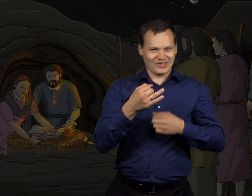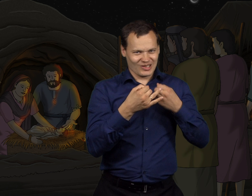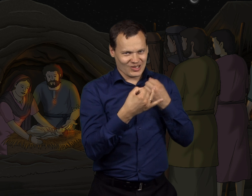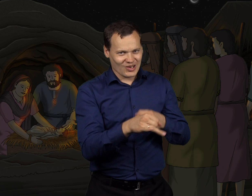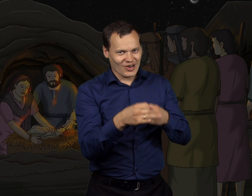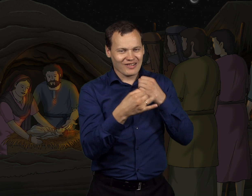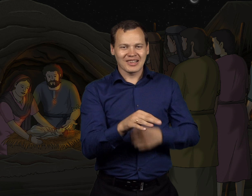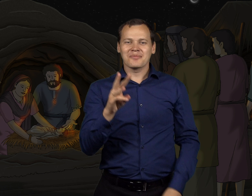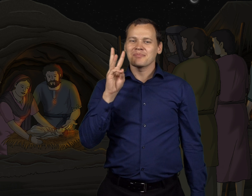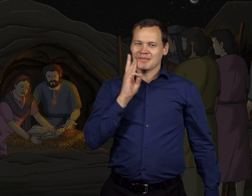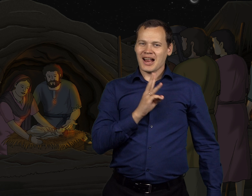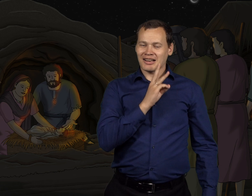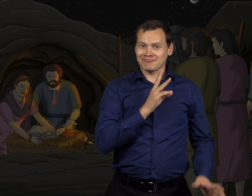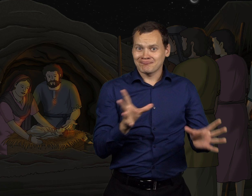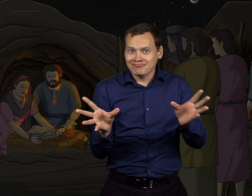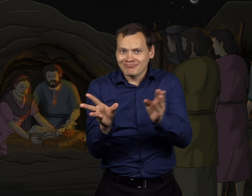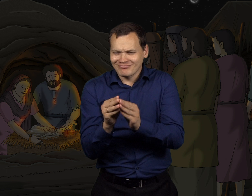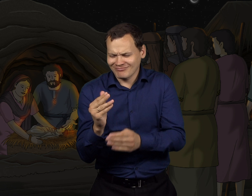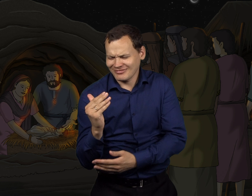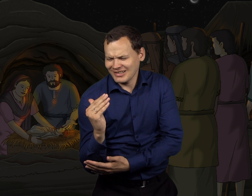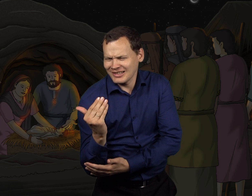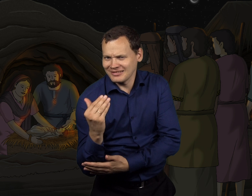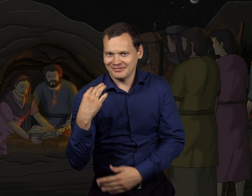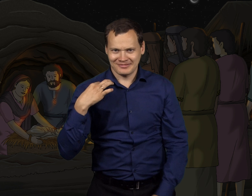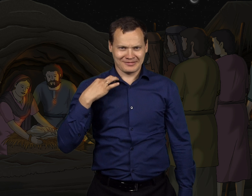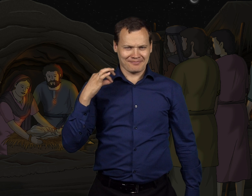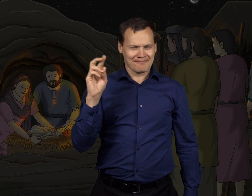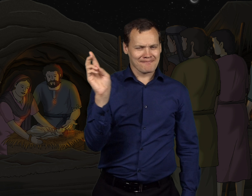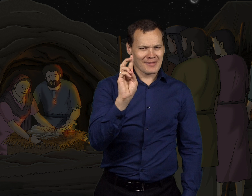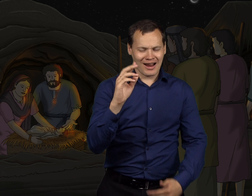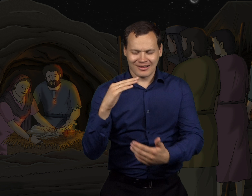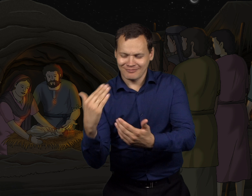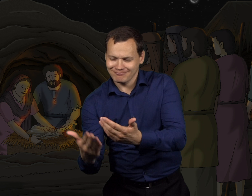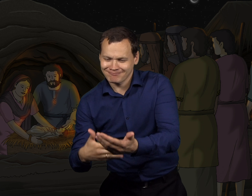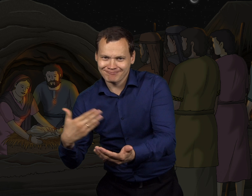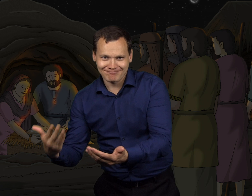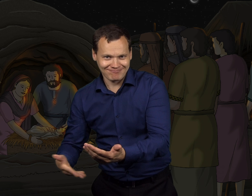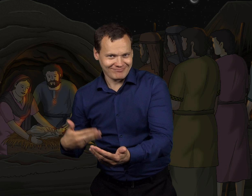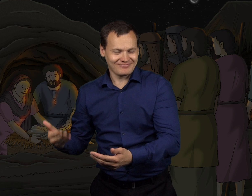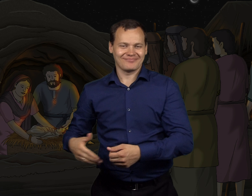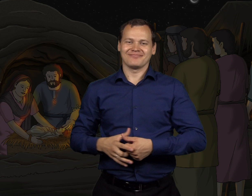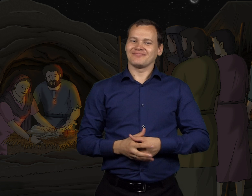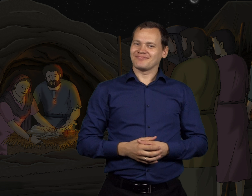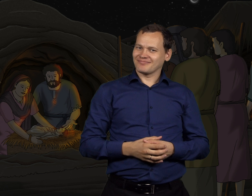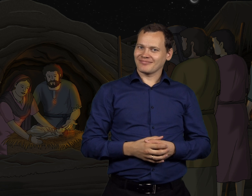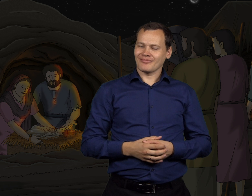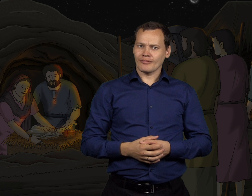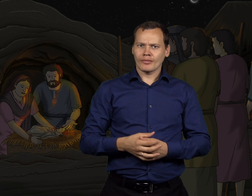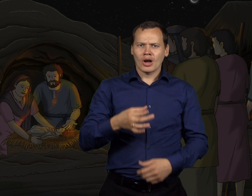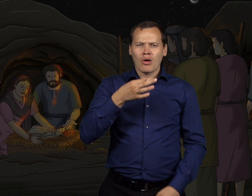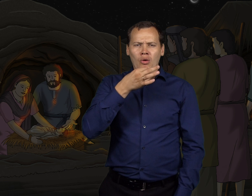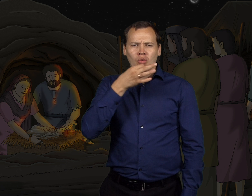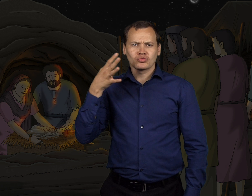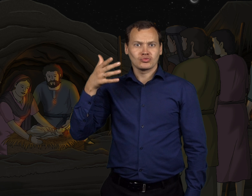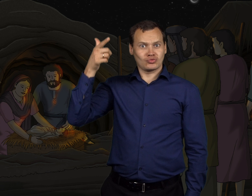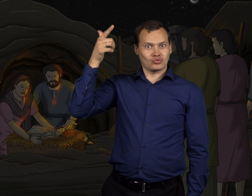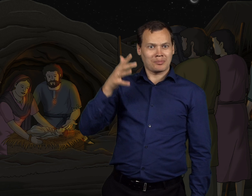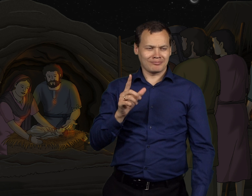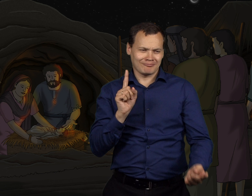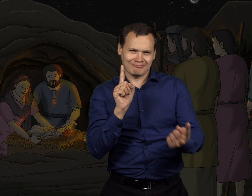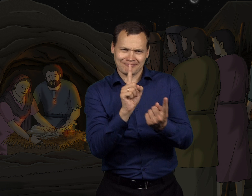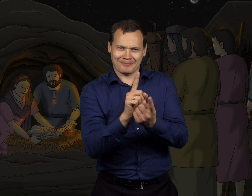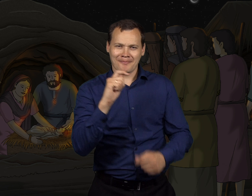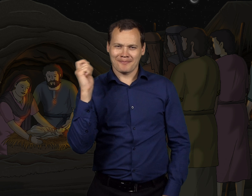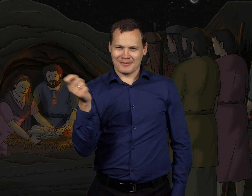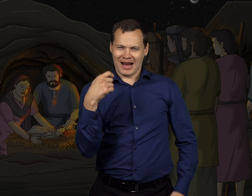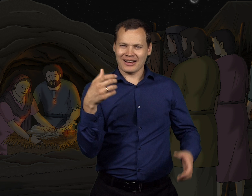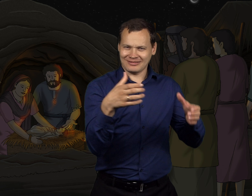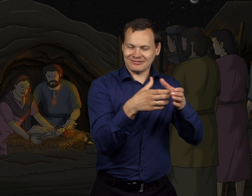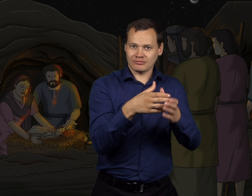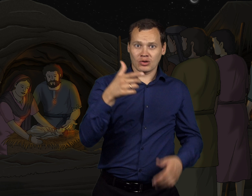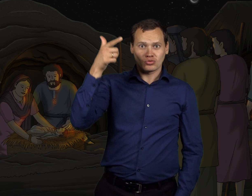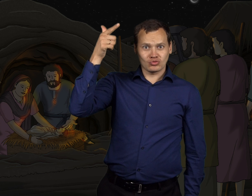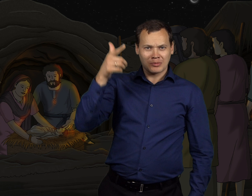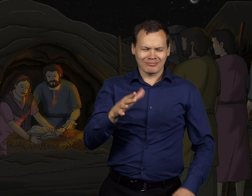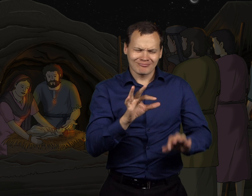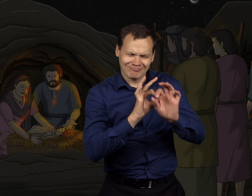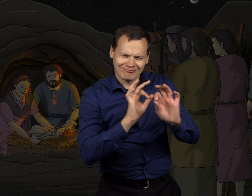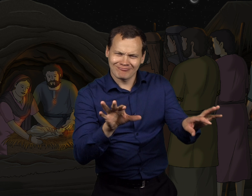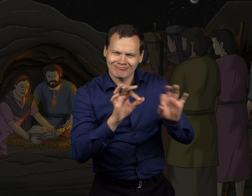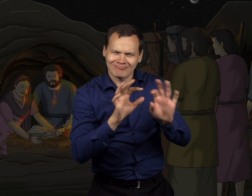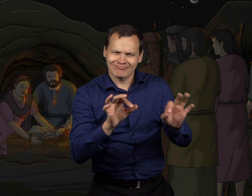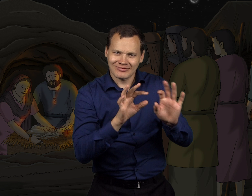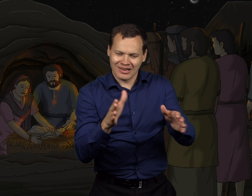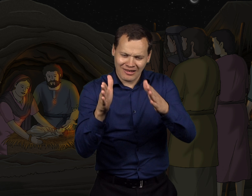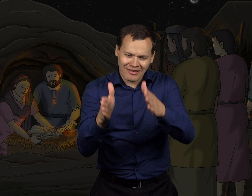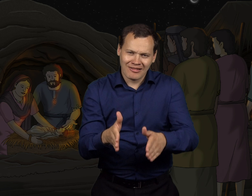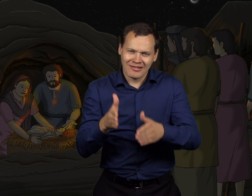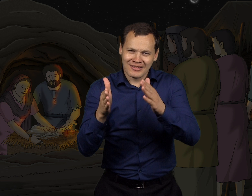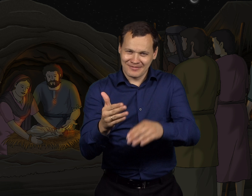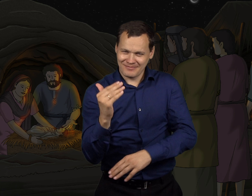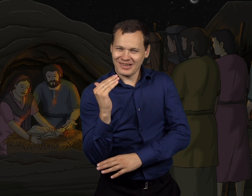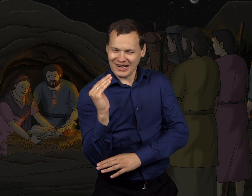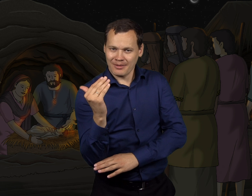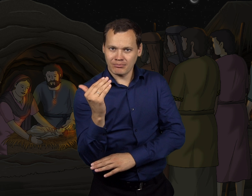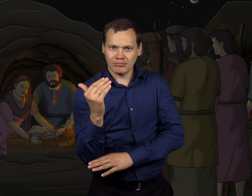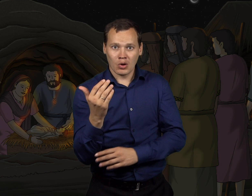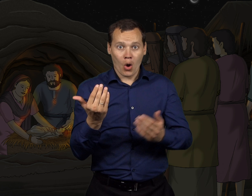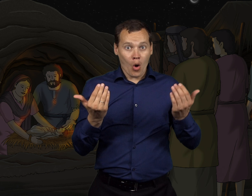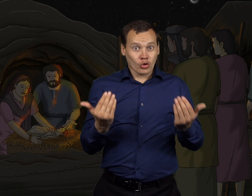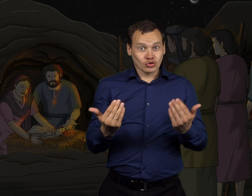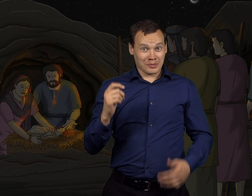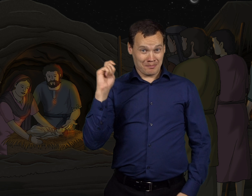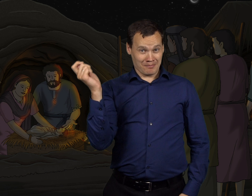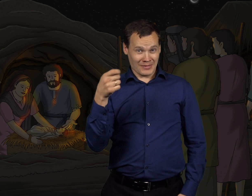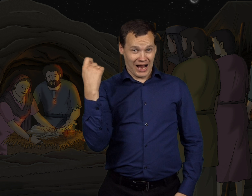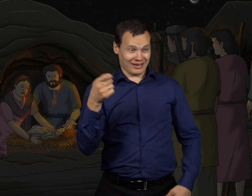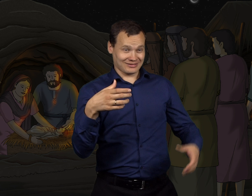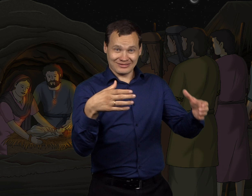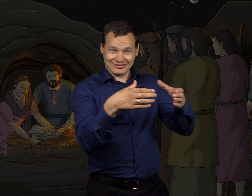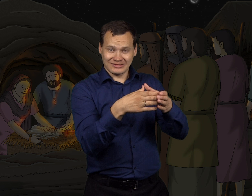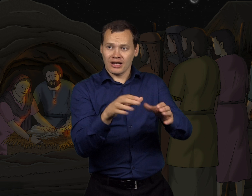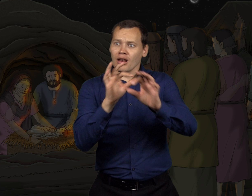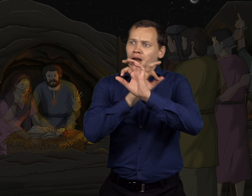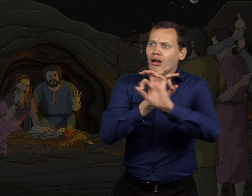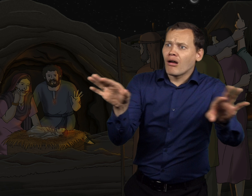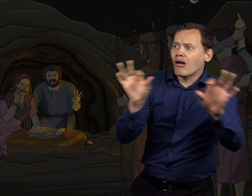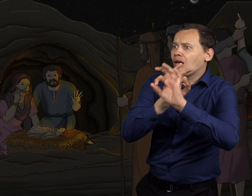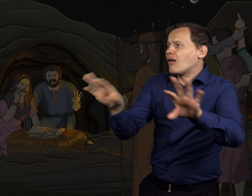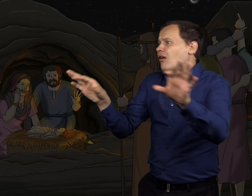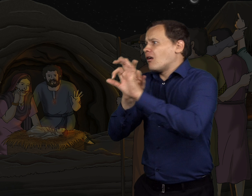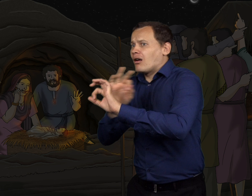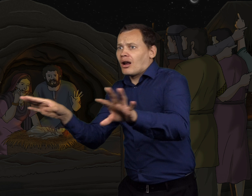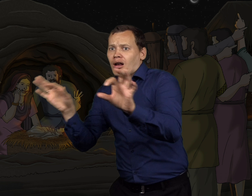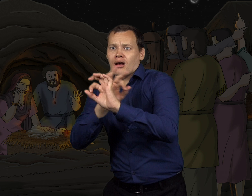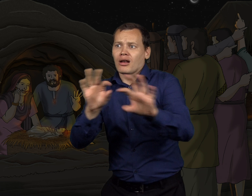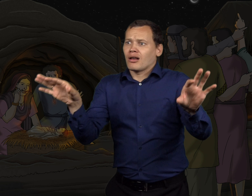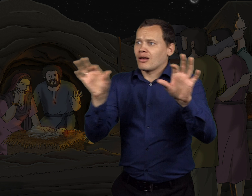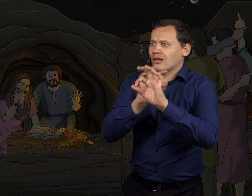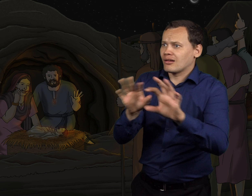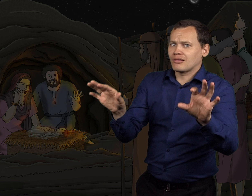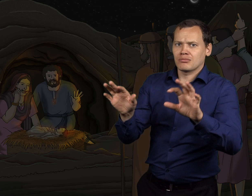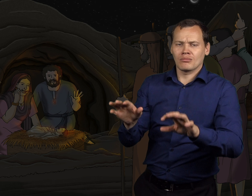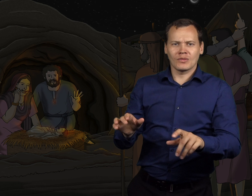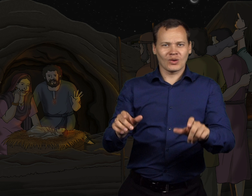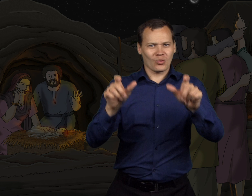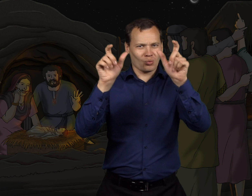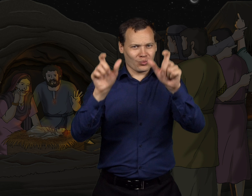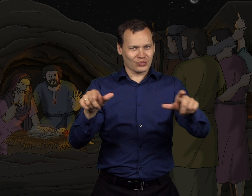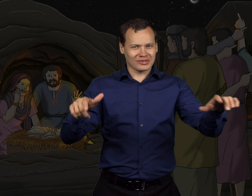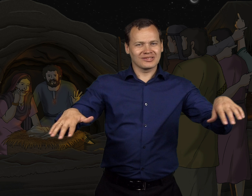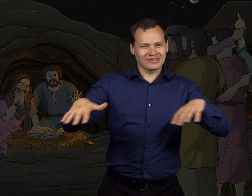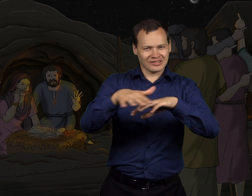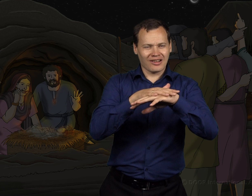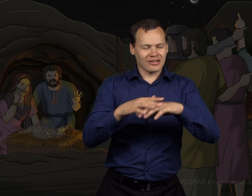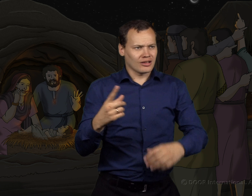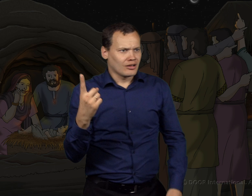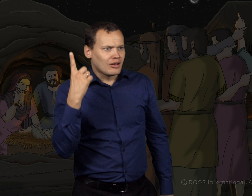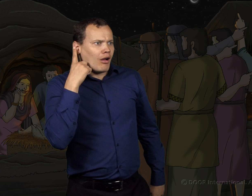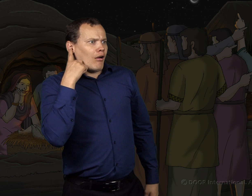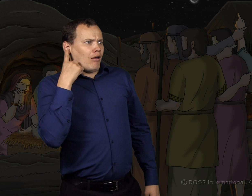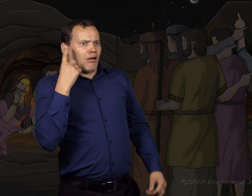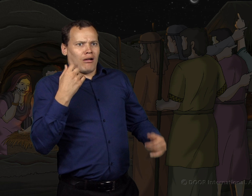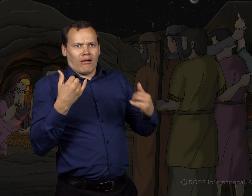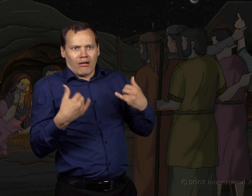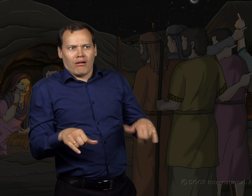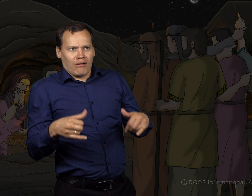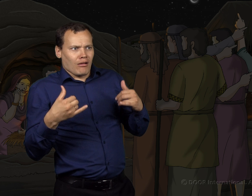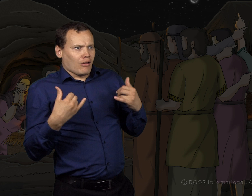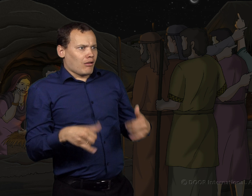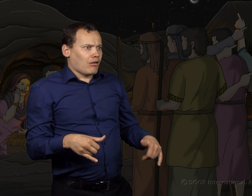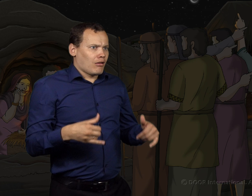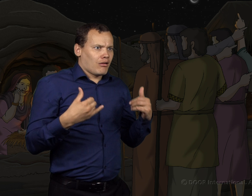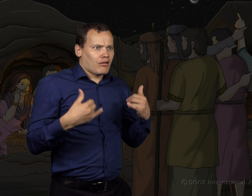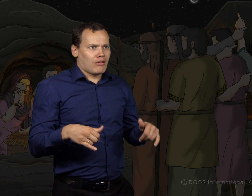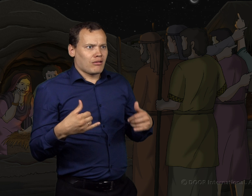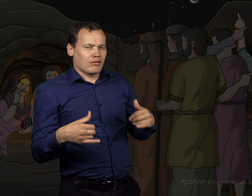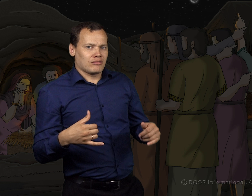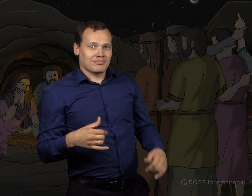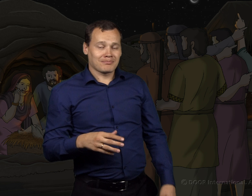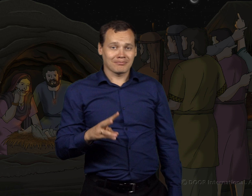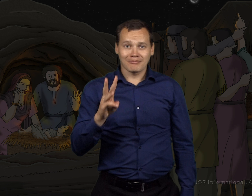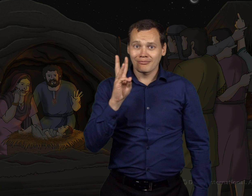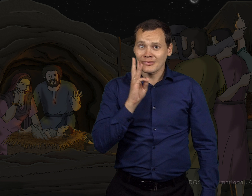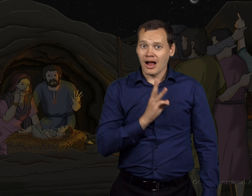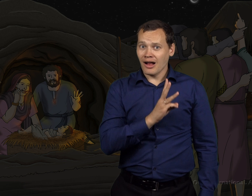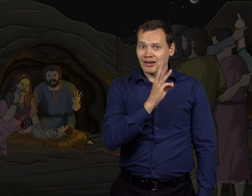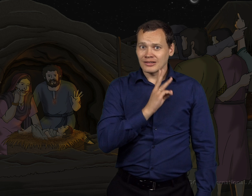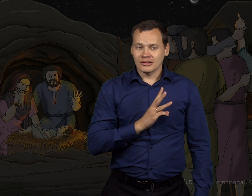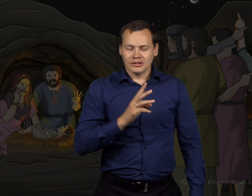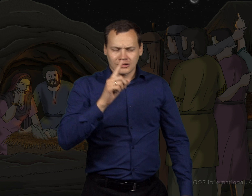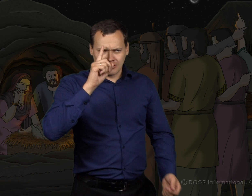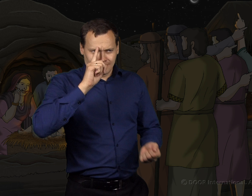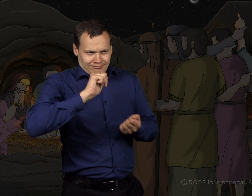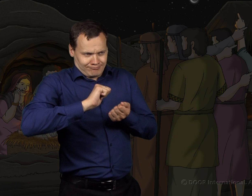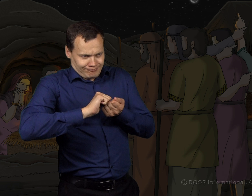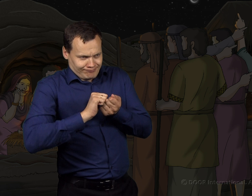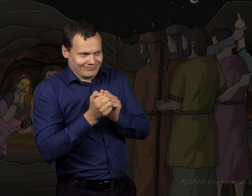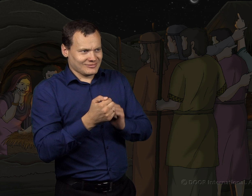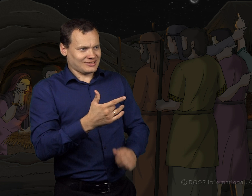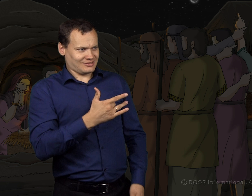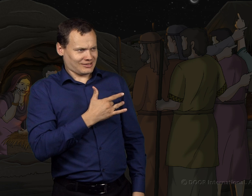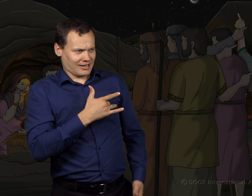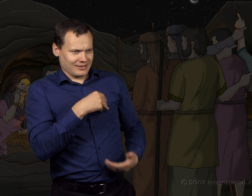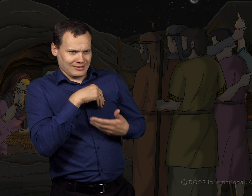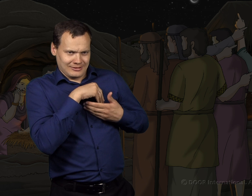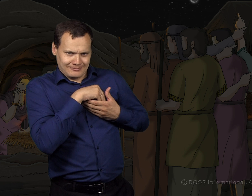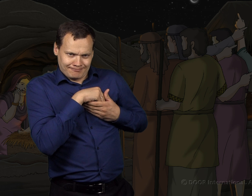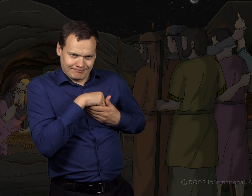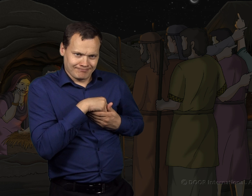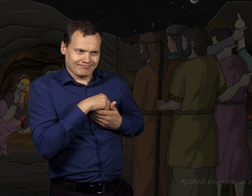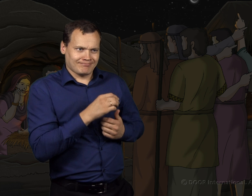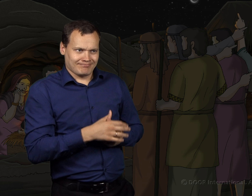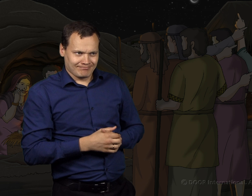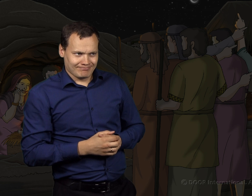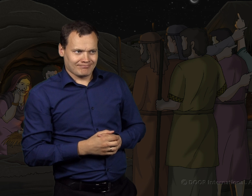After they had seen the Child, they spread the message they had received about Him. And all who heard it were amazed at what the shepherds said to them.